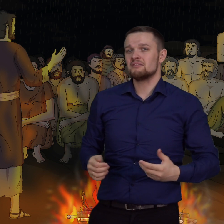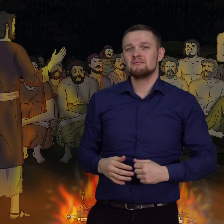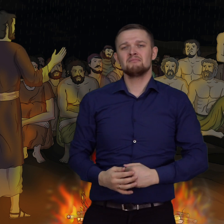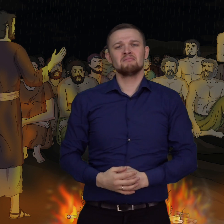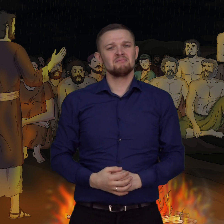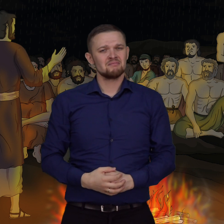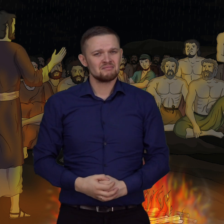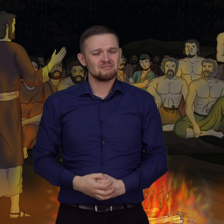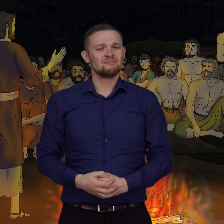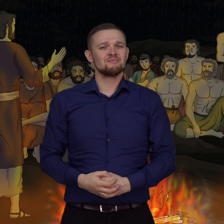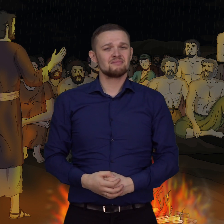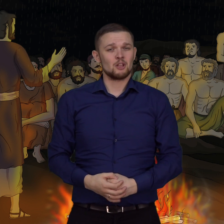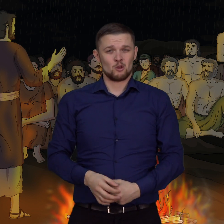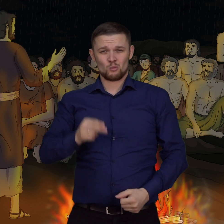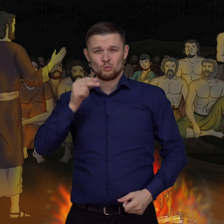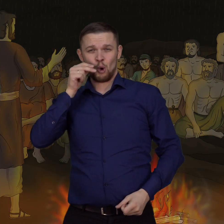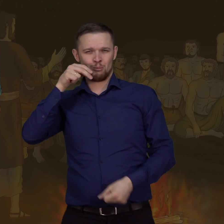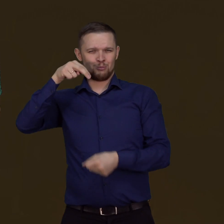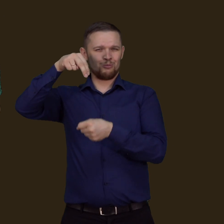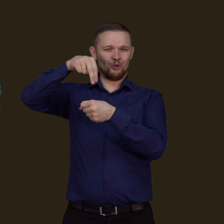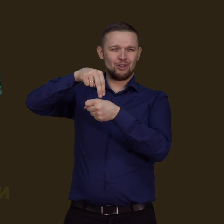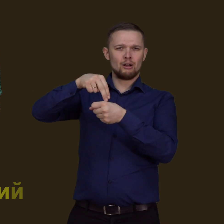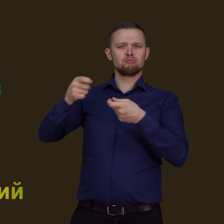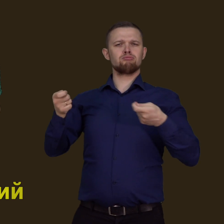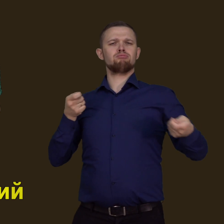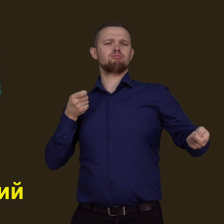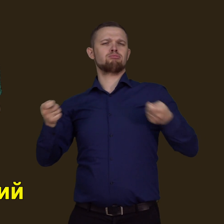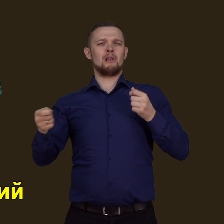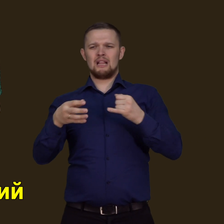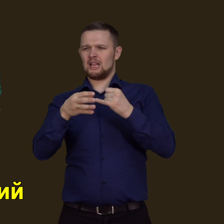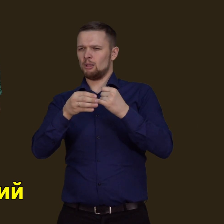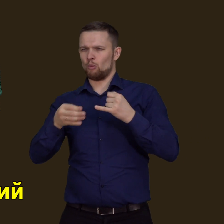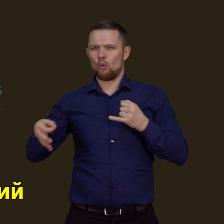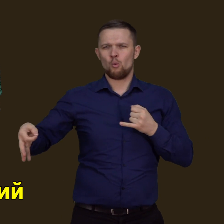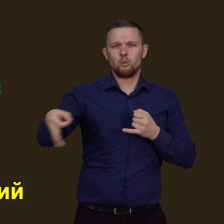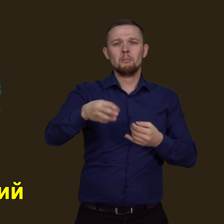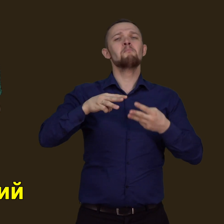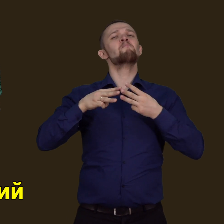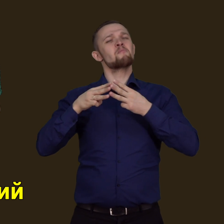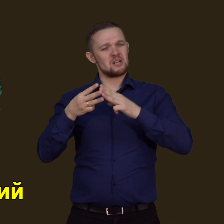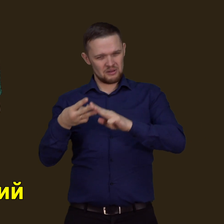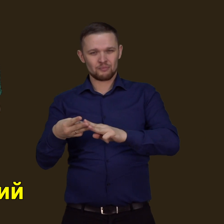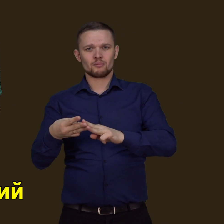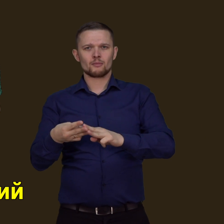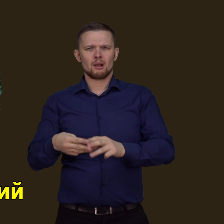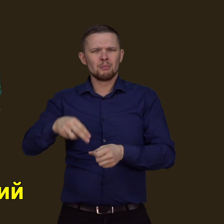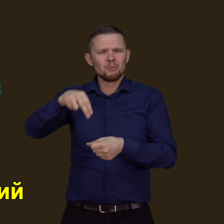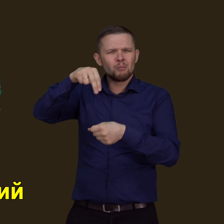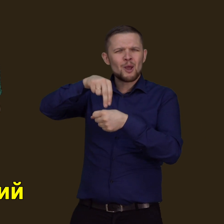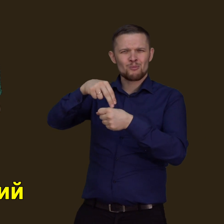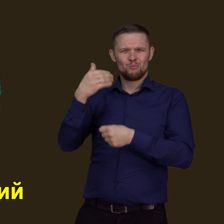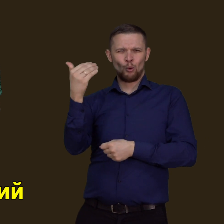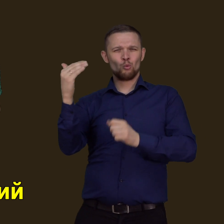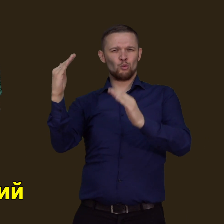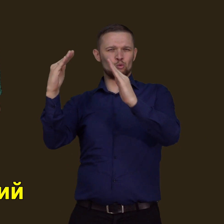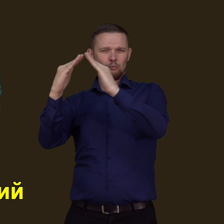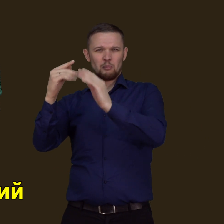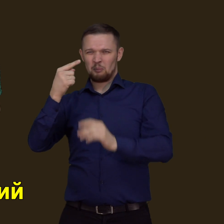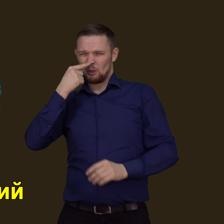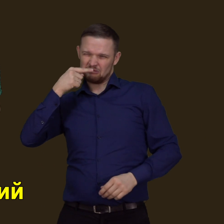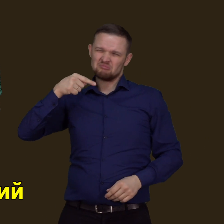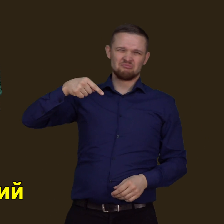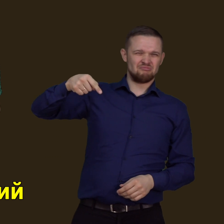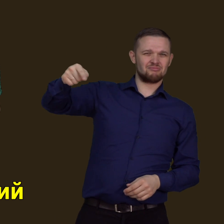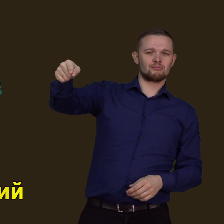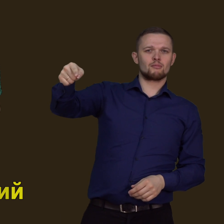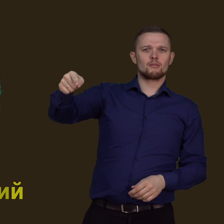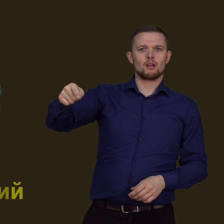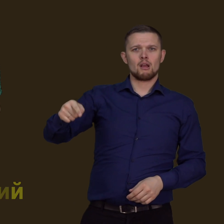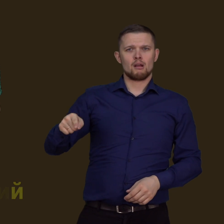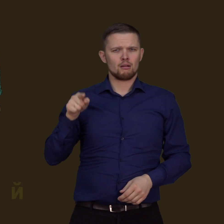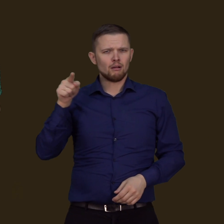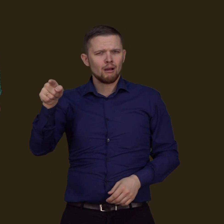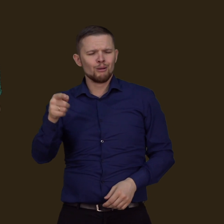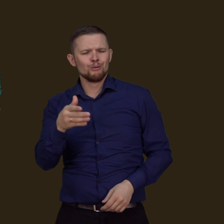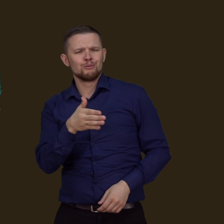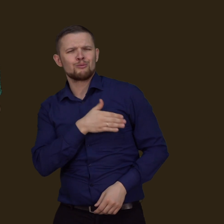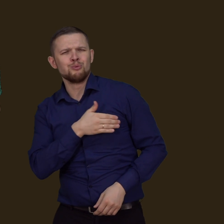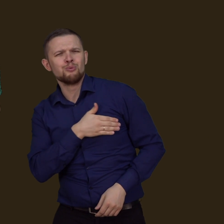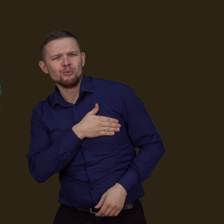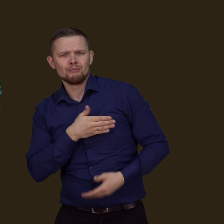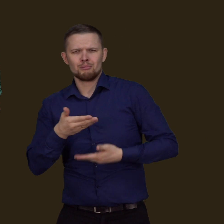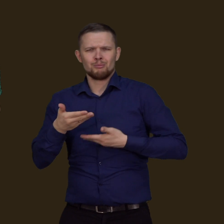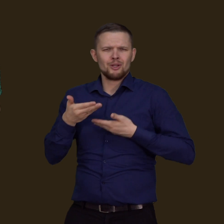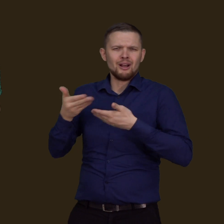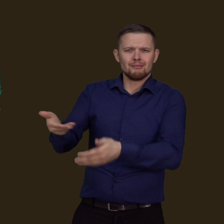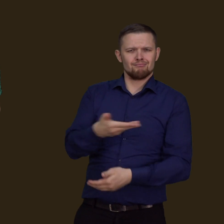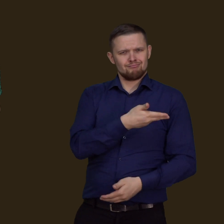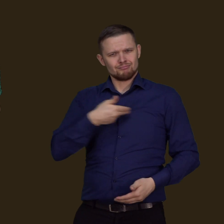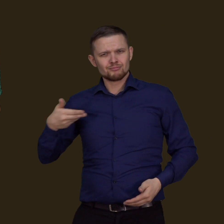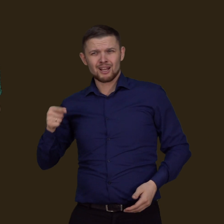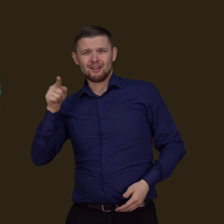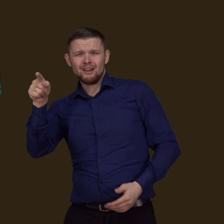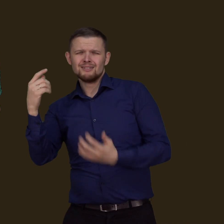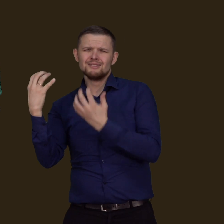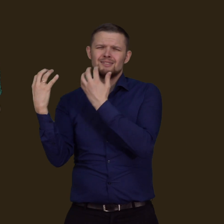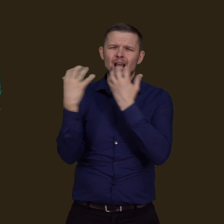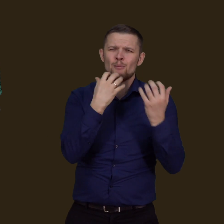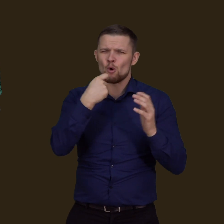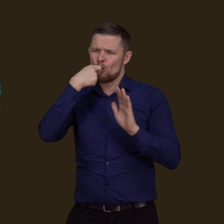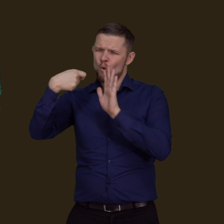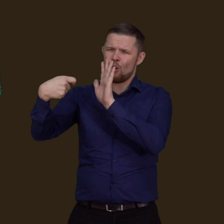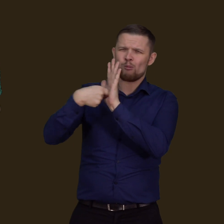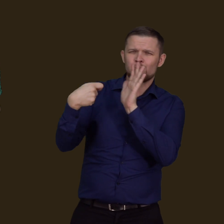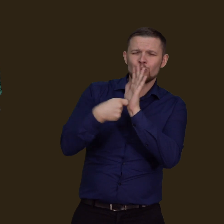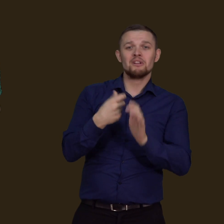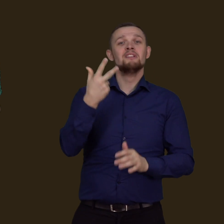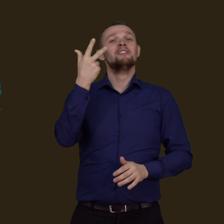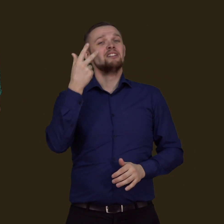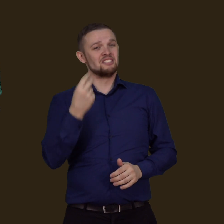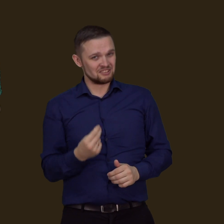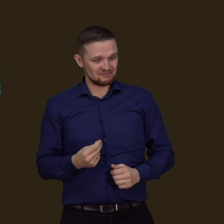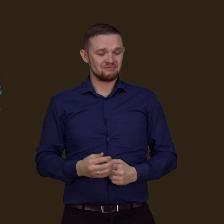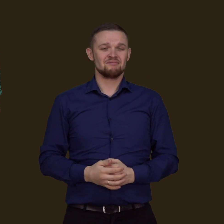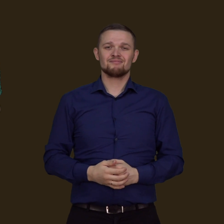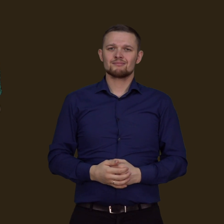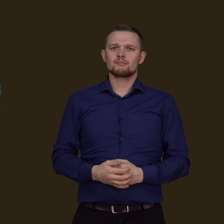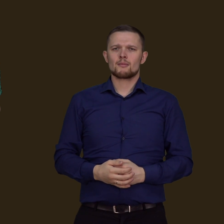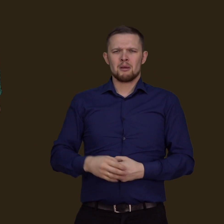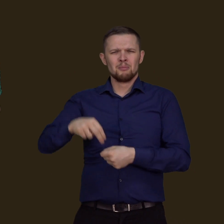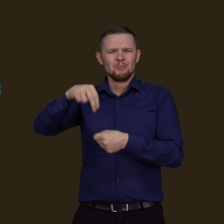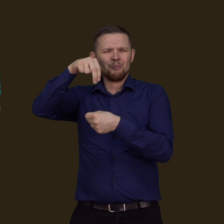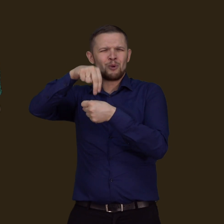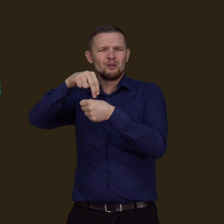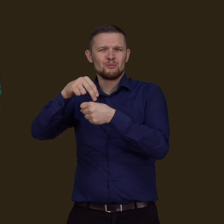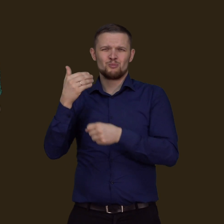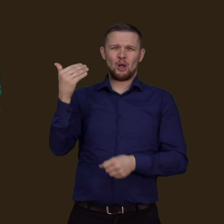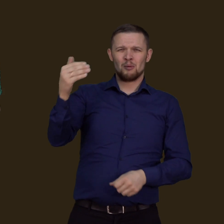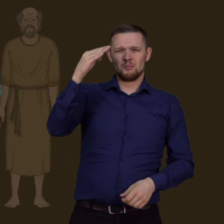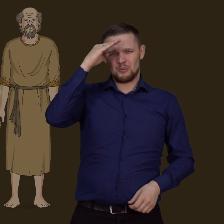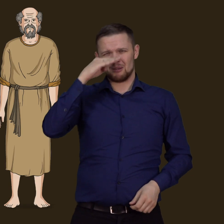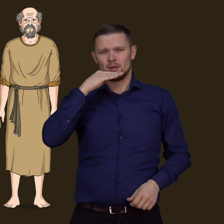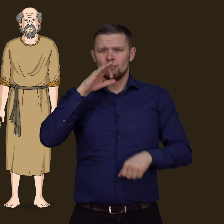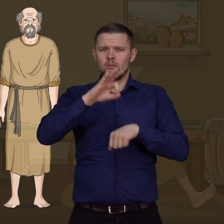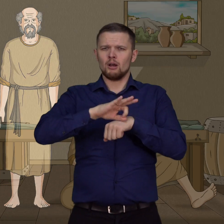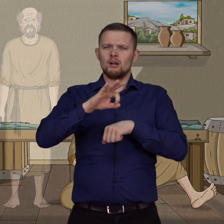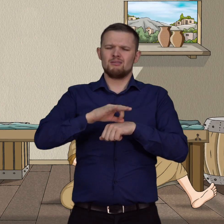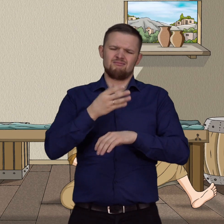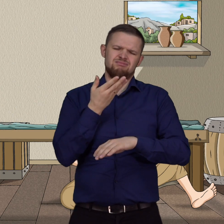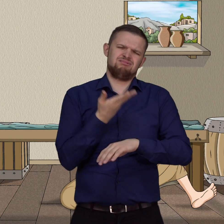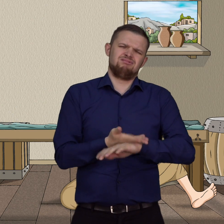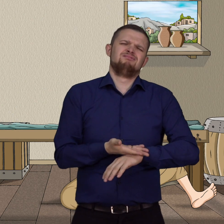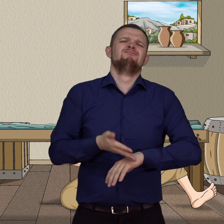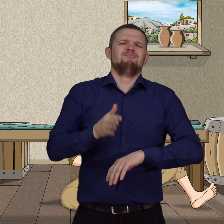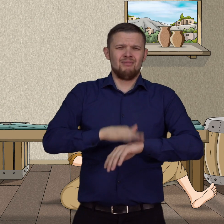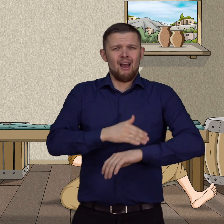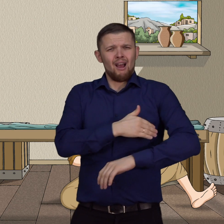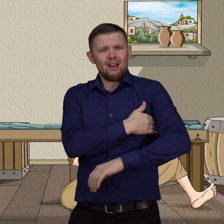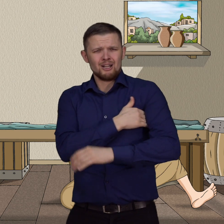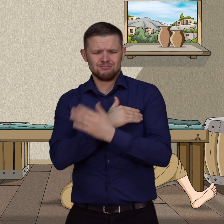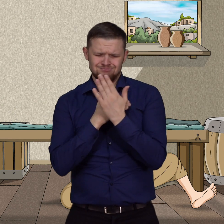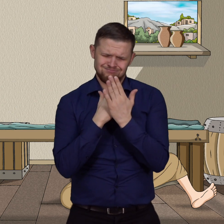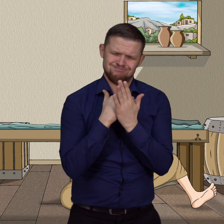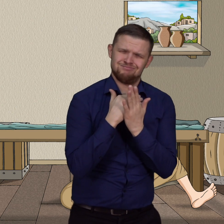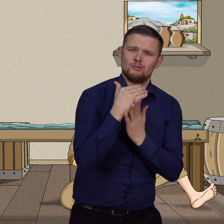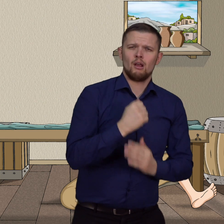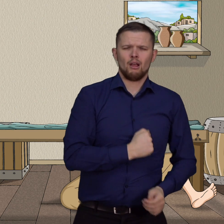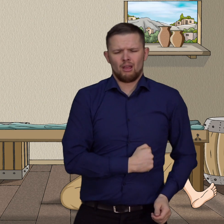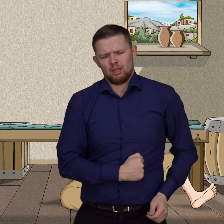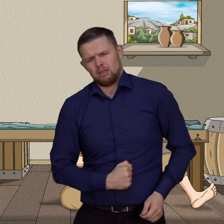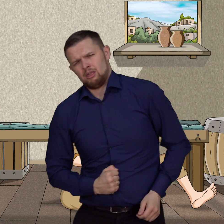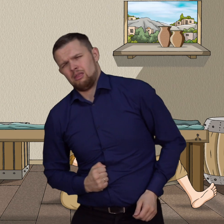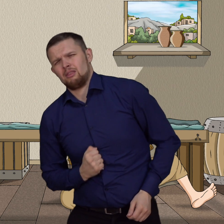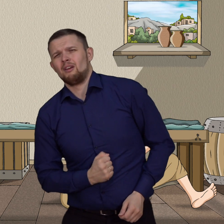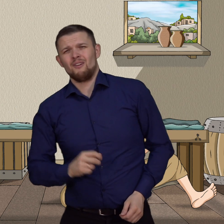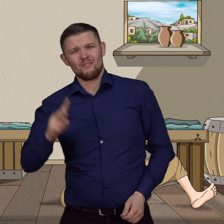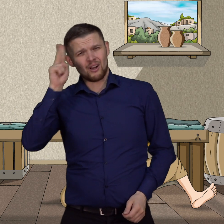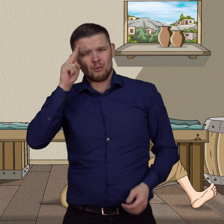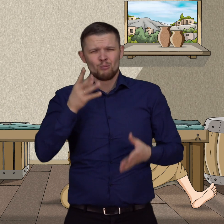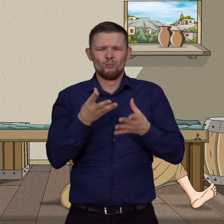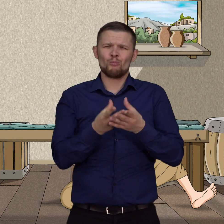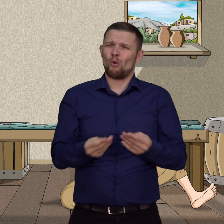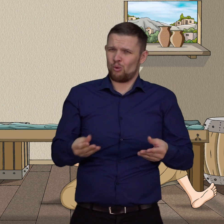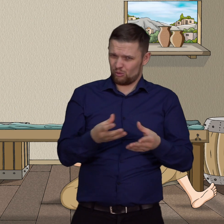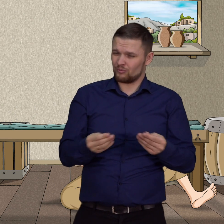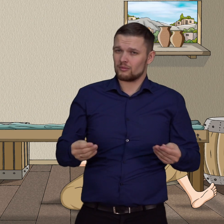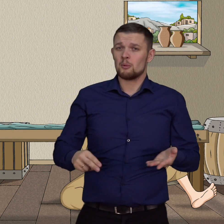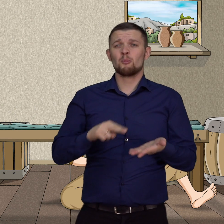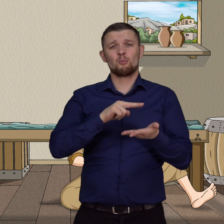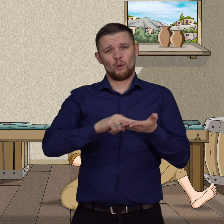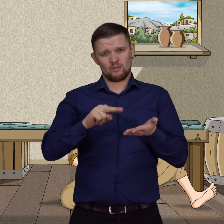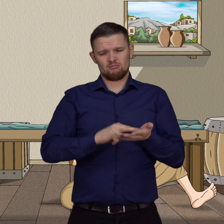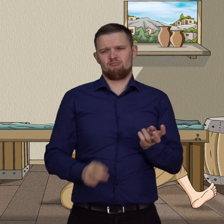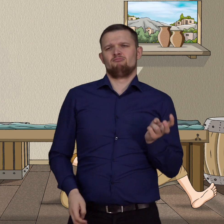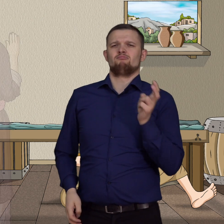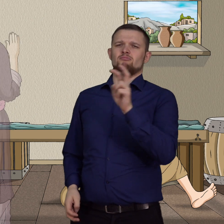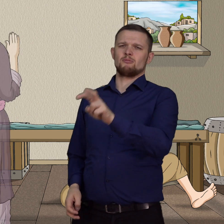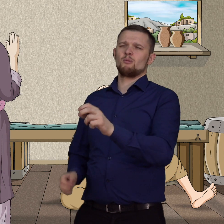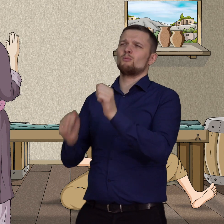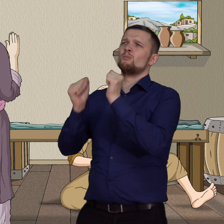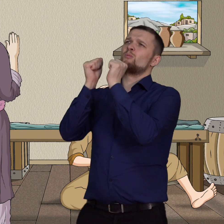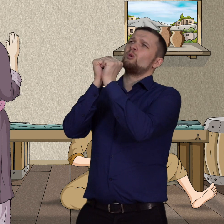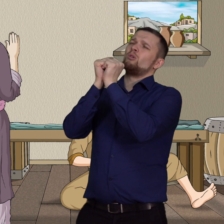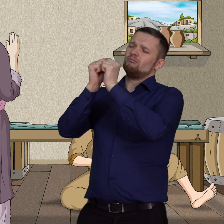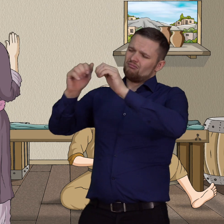Nearby stood an estate belonging to Publius, the chief official of the island. He welcomed us and entertained us hospitably for three days. The father of Publius was sick in bed, suffering from fever and dysentery.